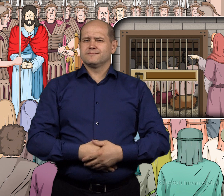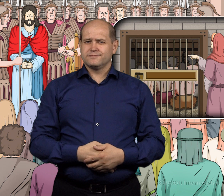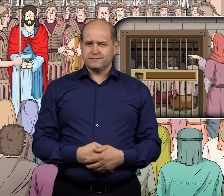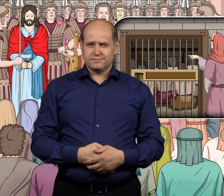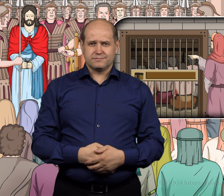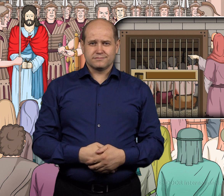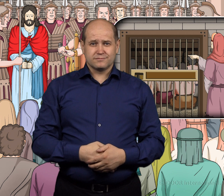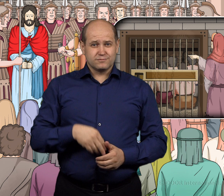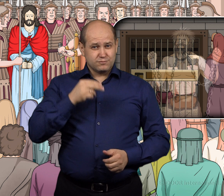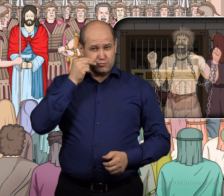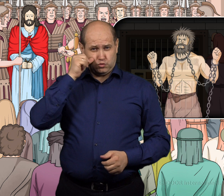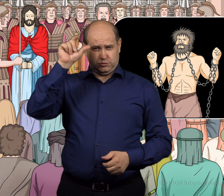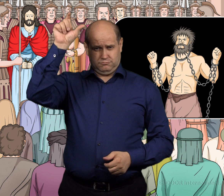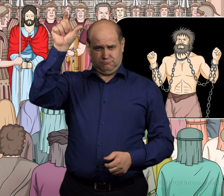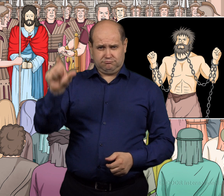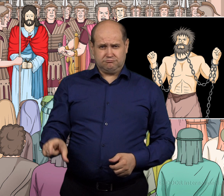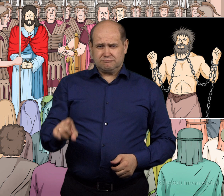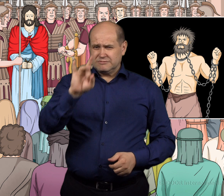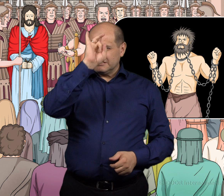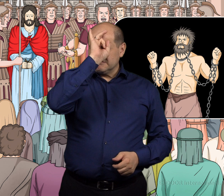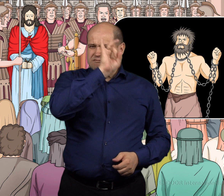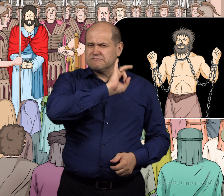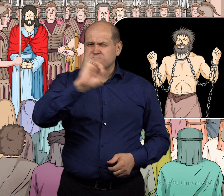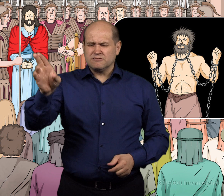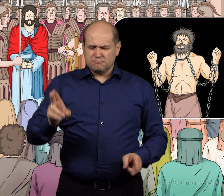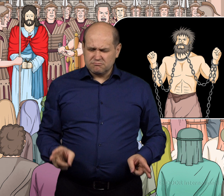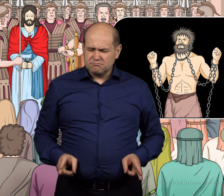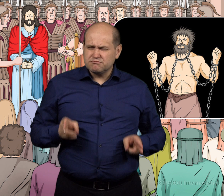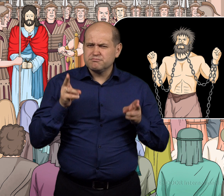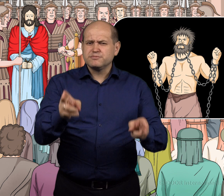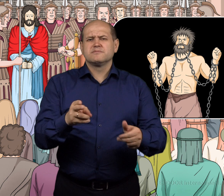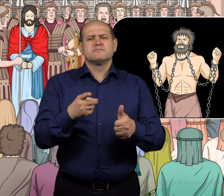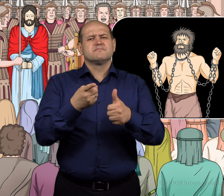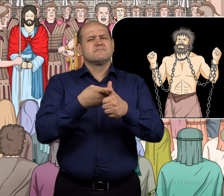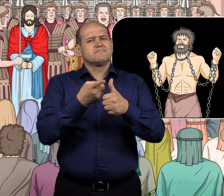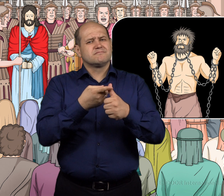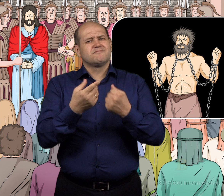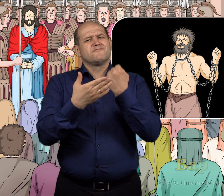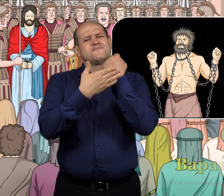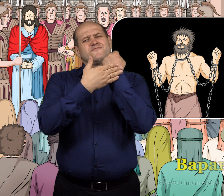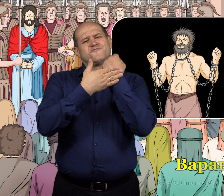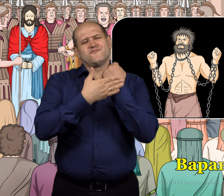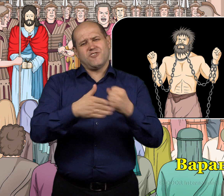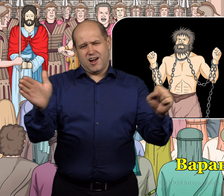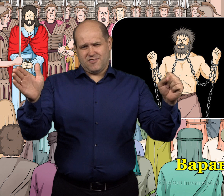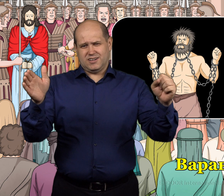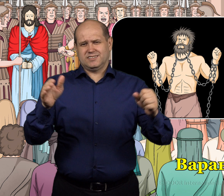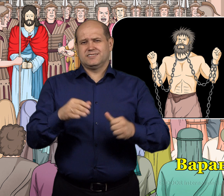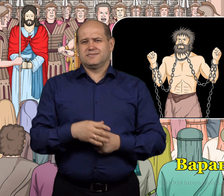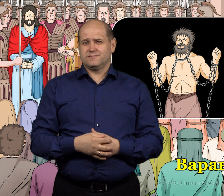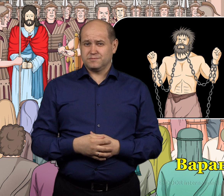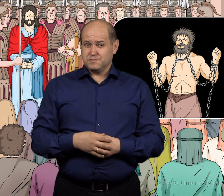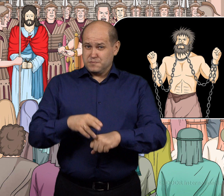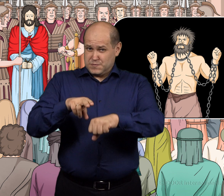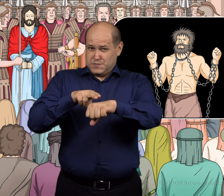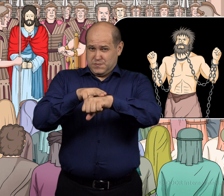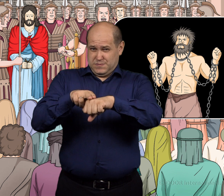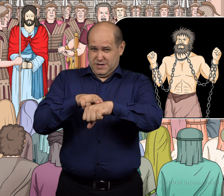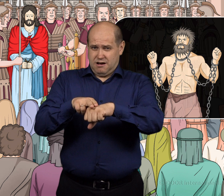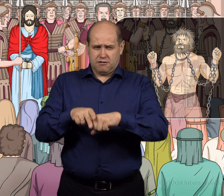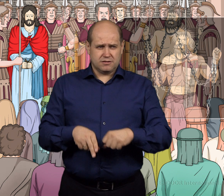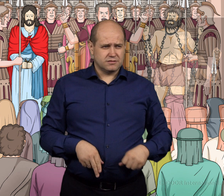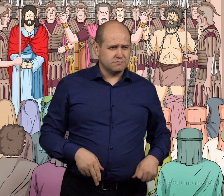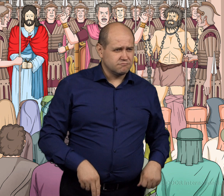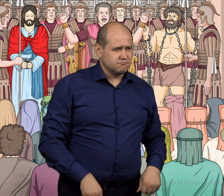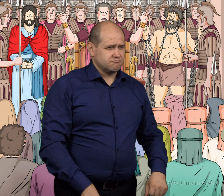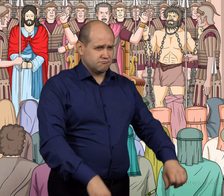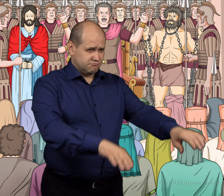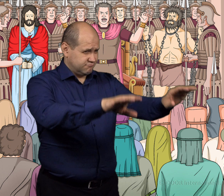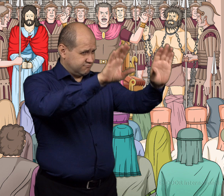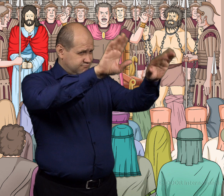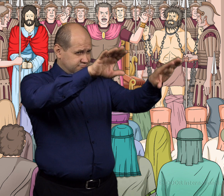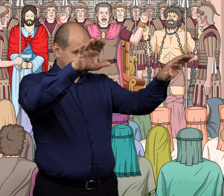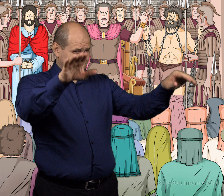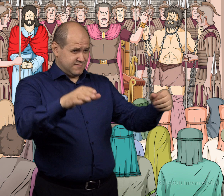At that time they were holding a notorious prisoner named Barabbas.